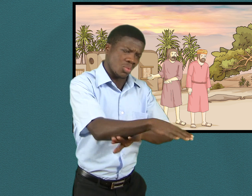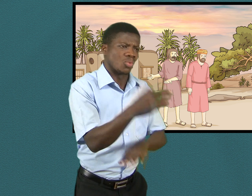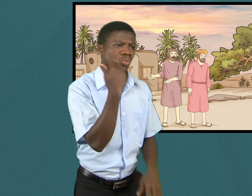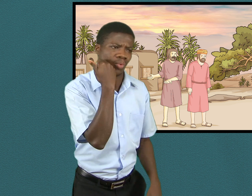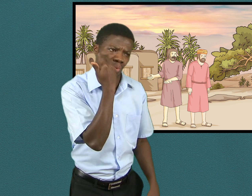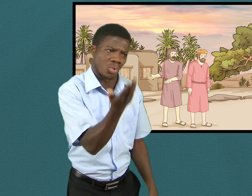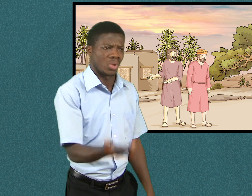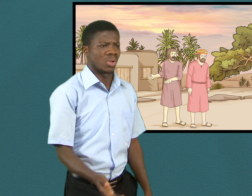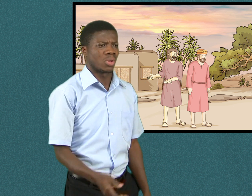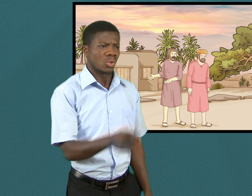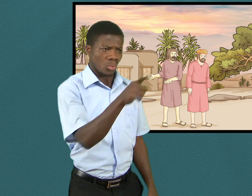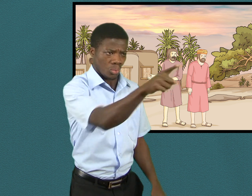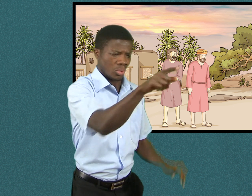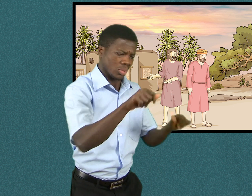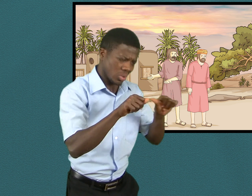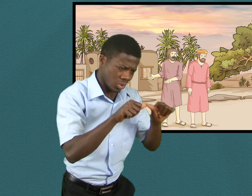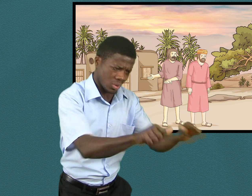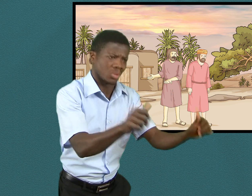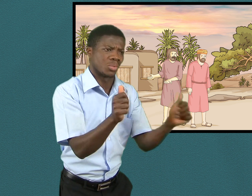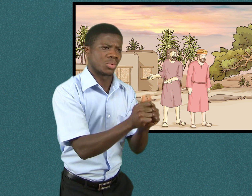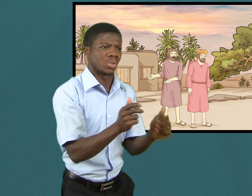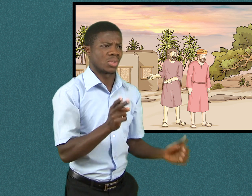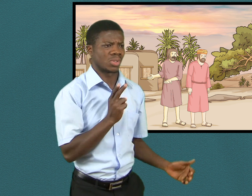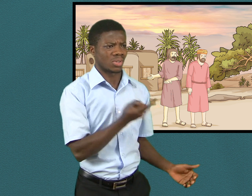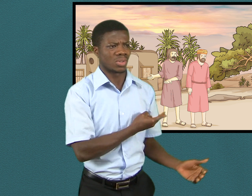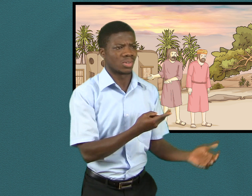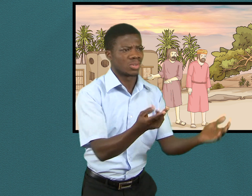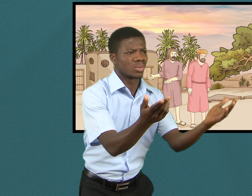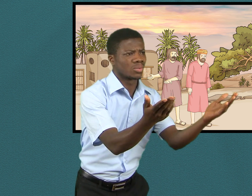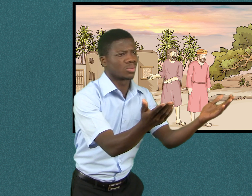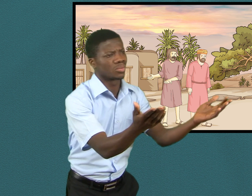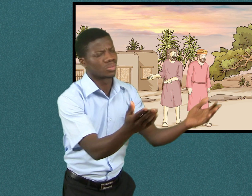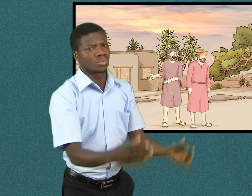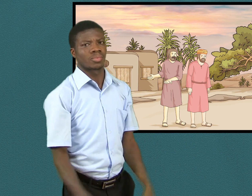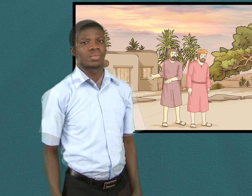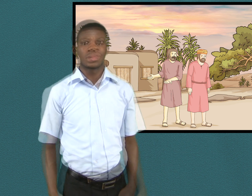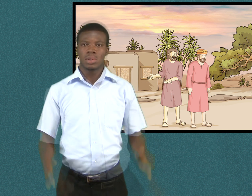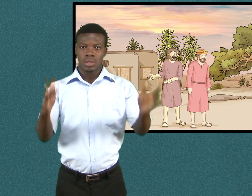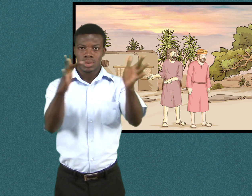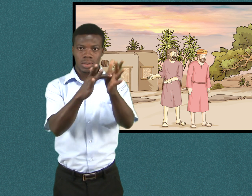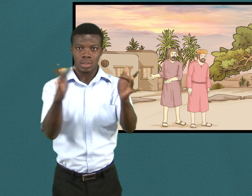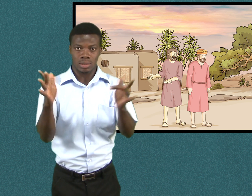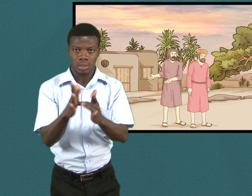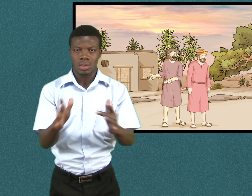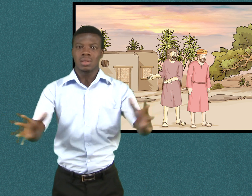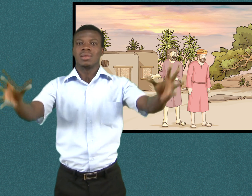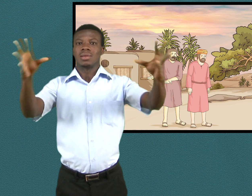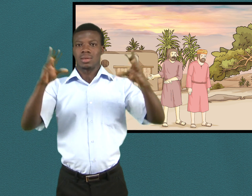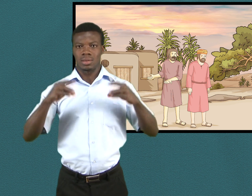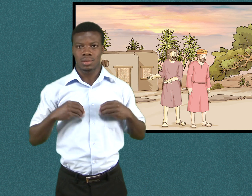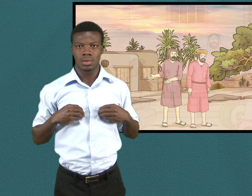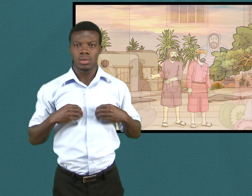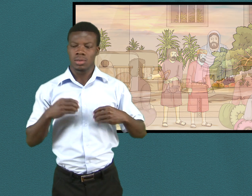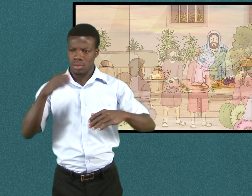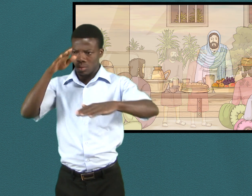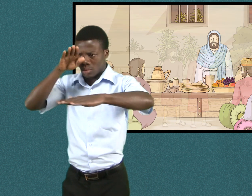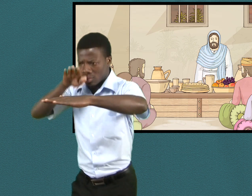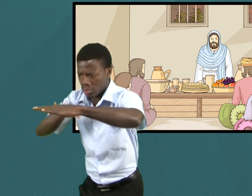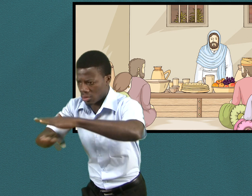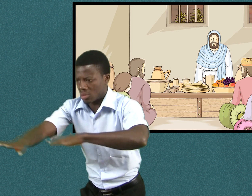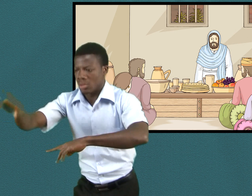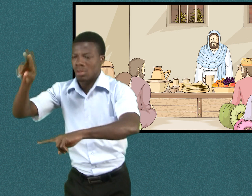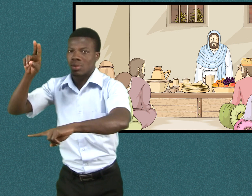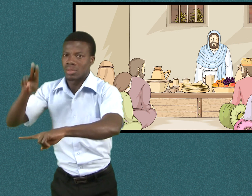So He went in to stay with them.